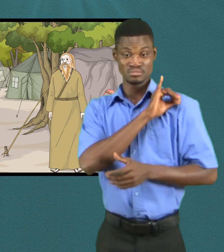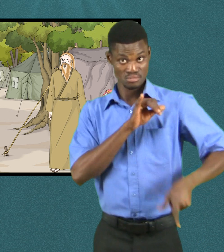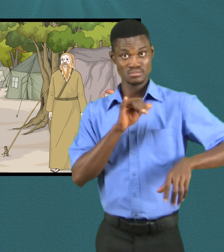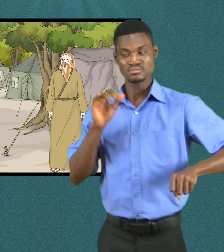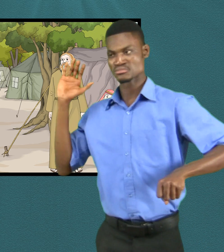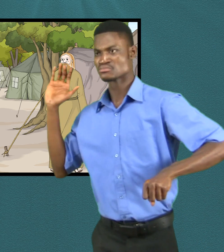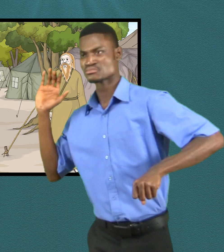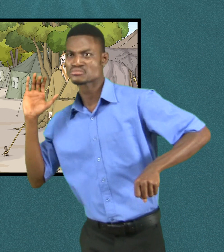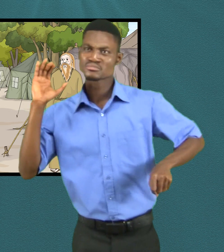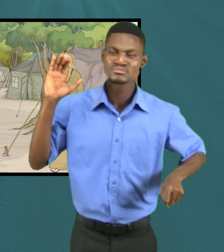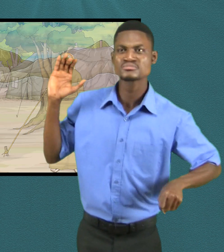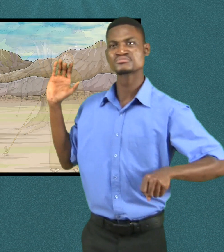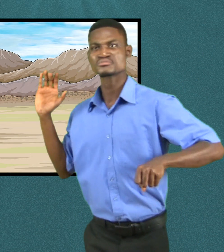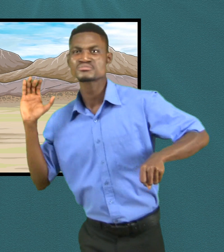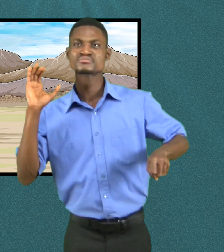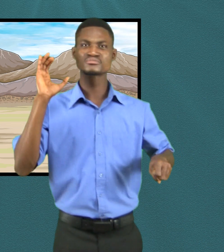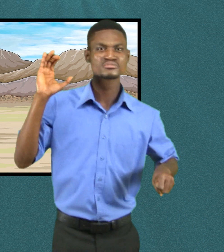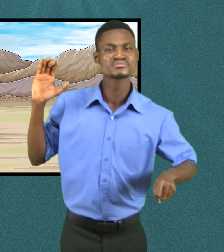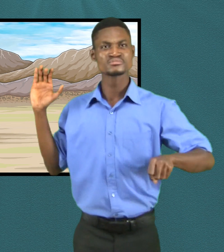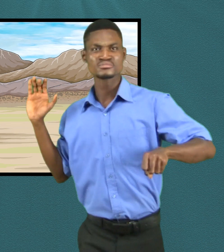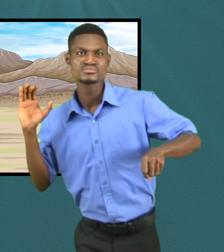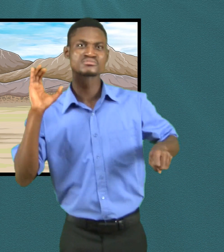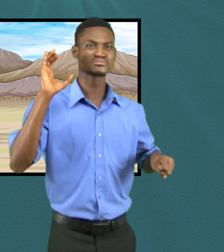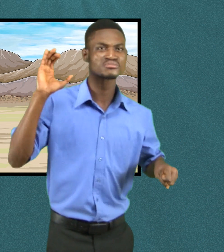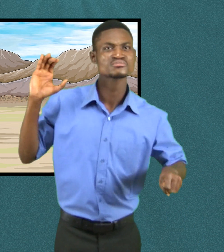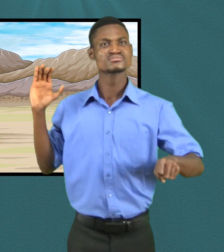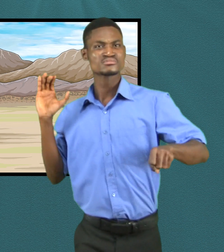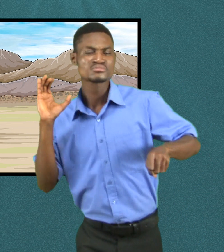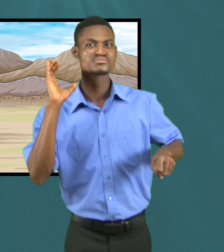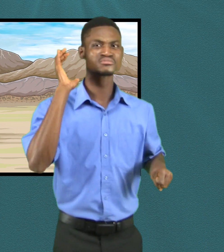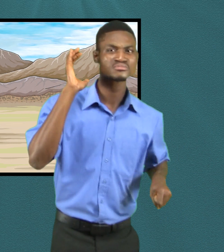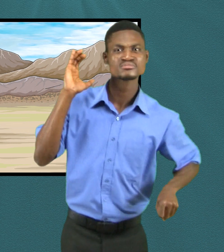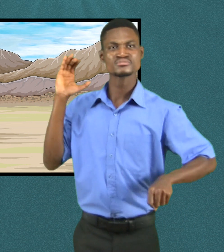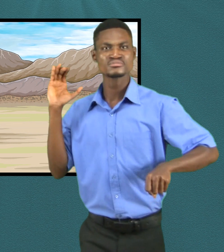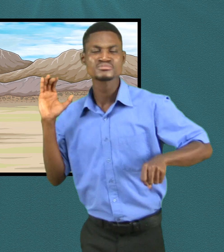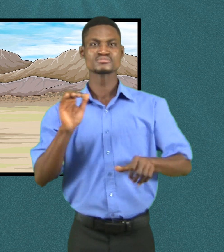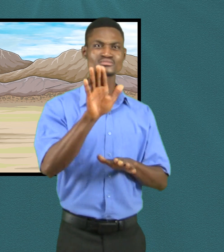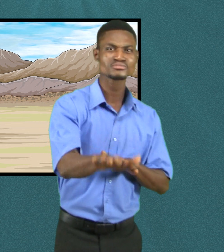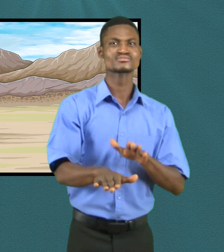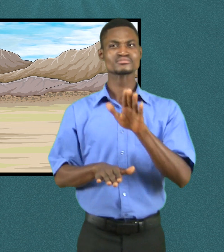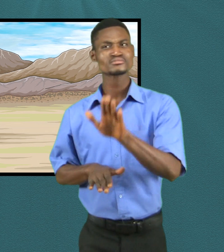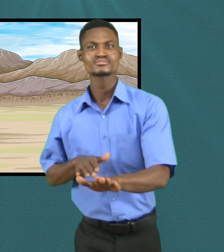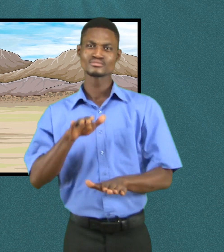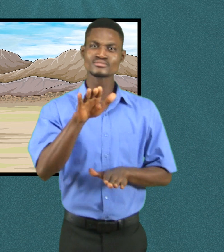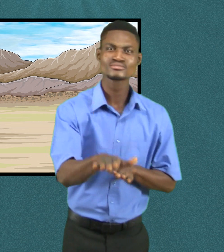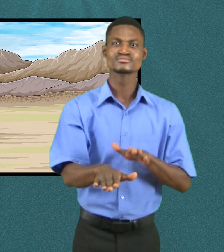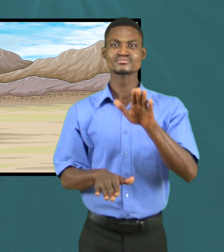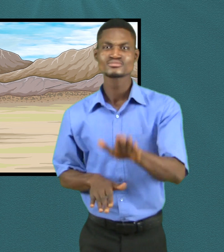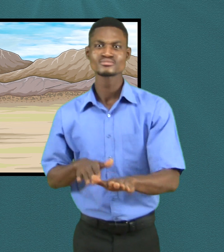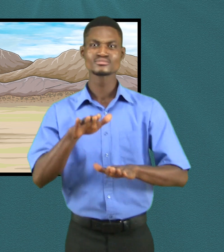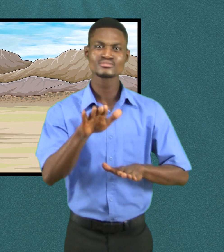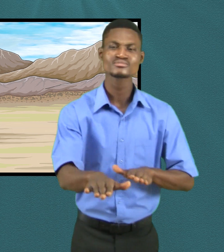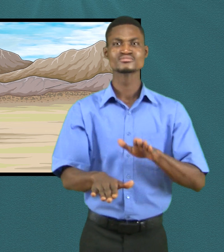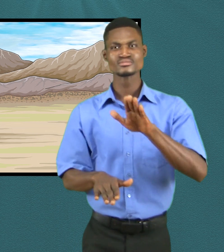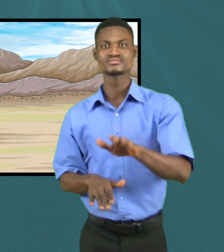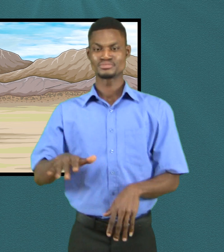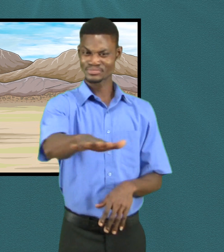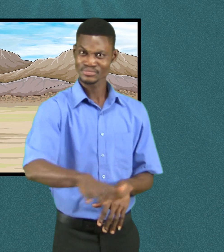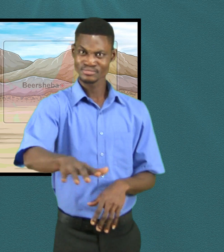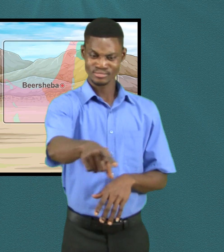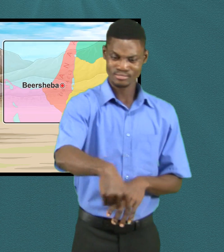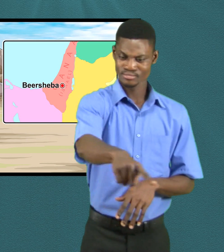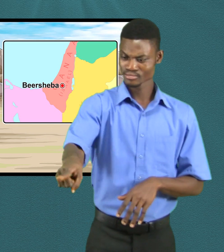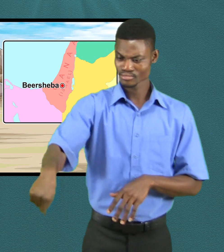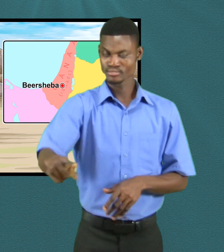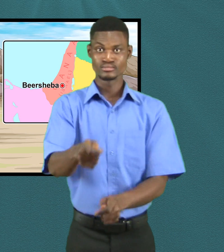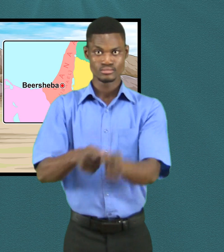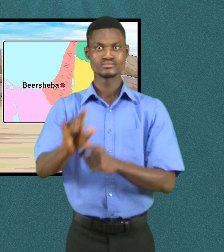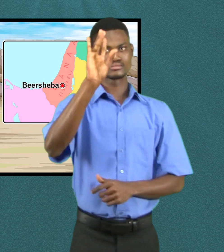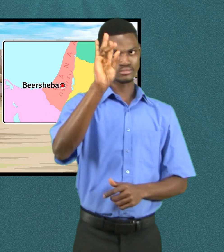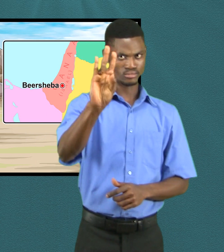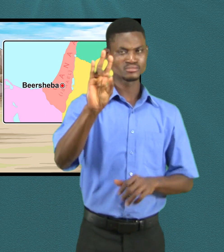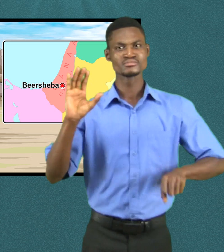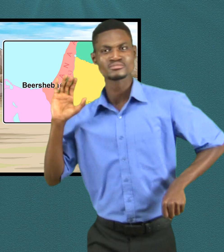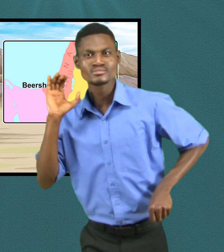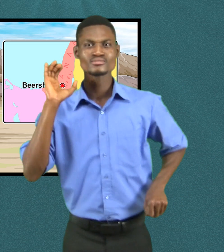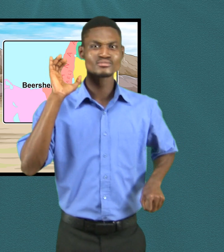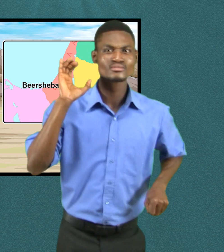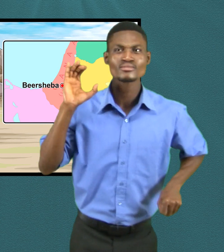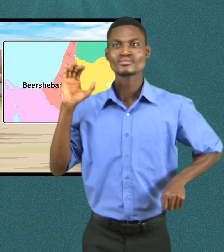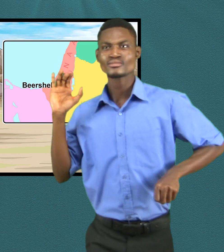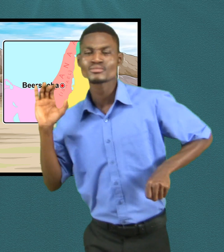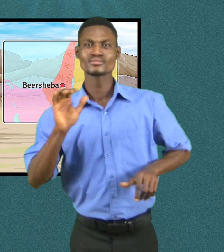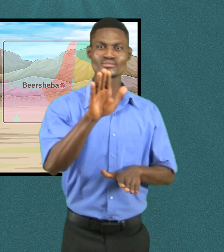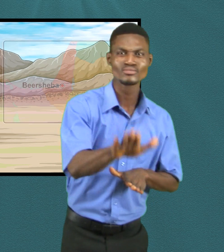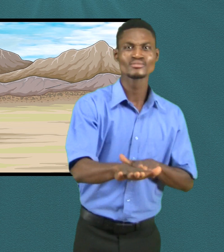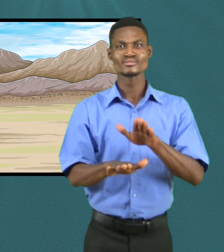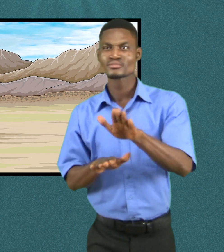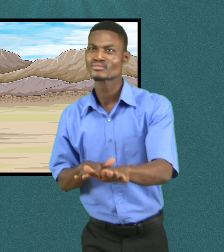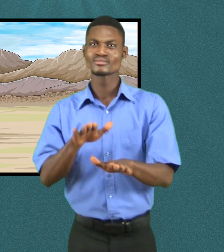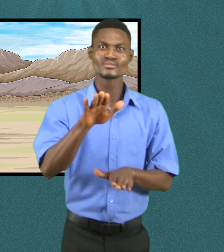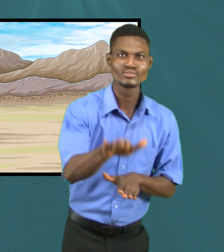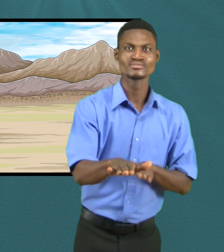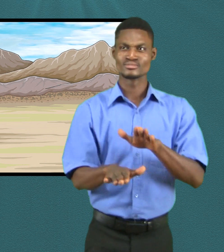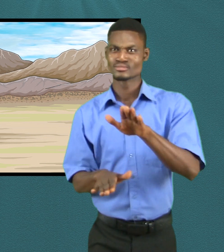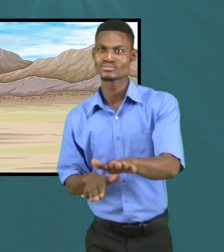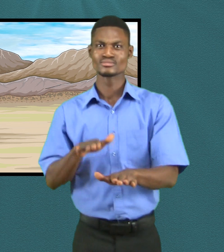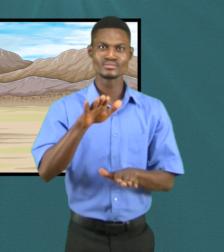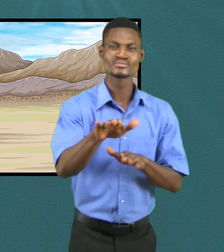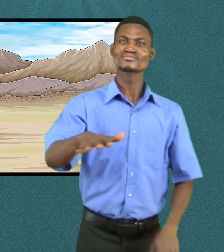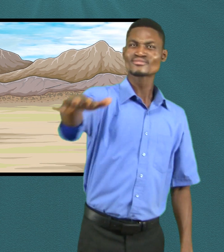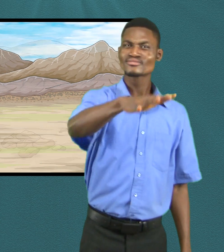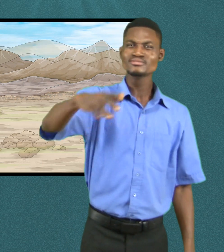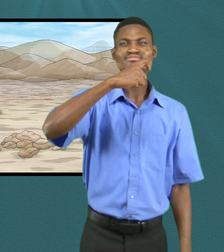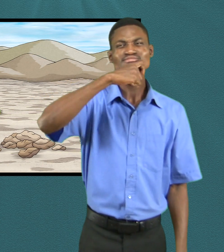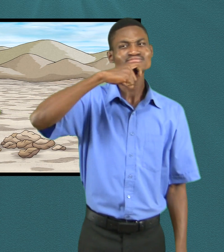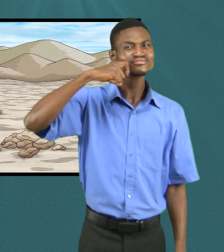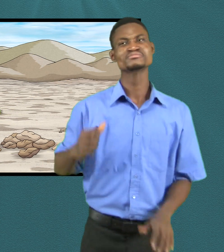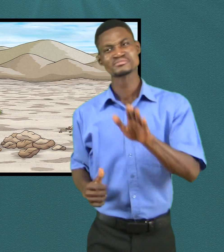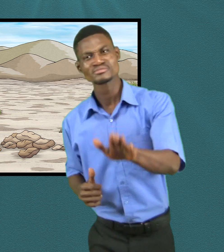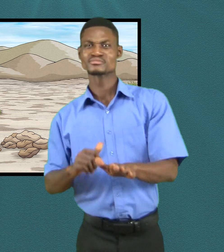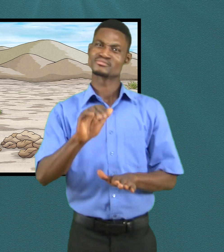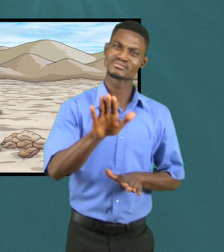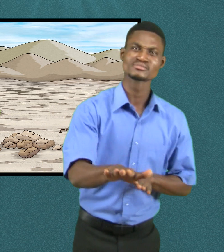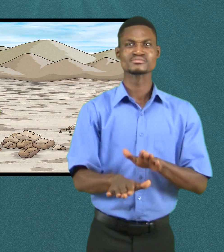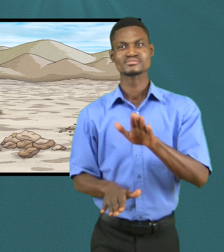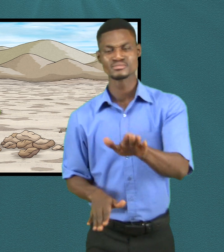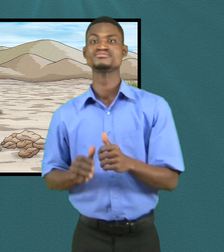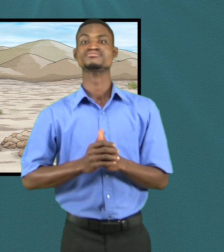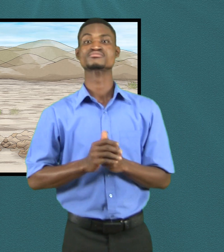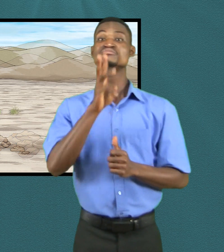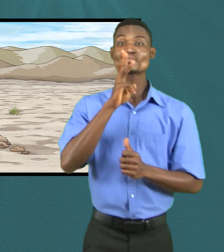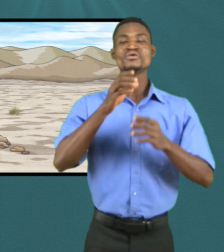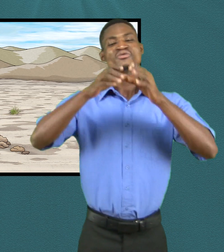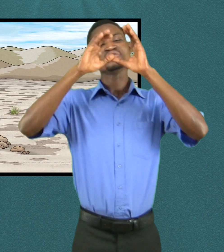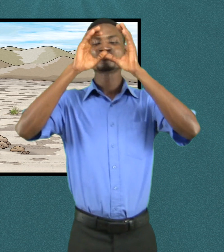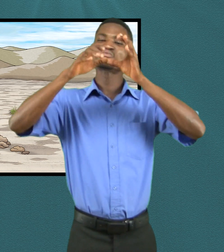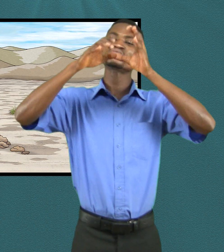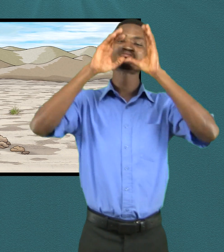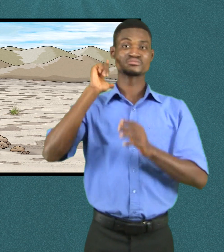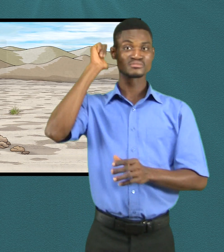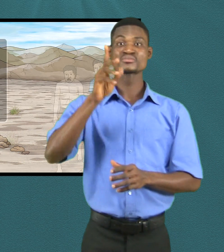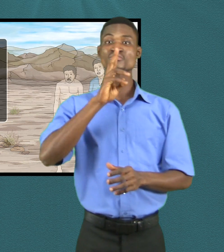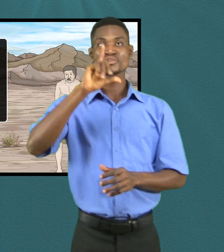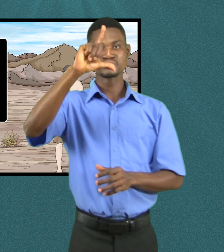She left and wandered in the Wilderness of Beersheba.